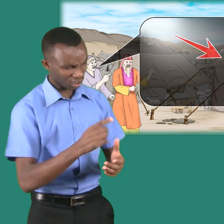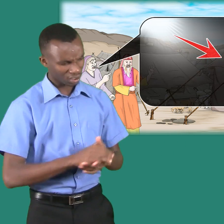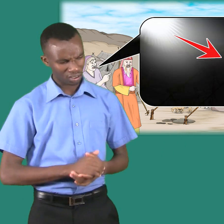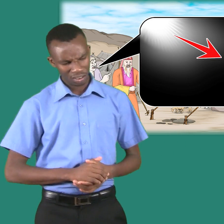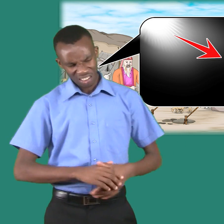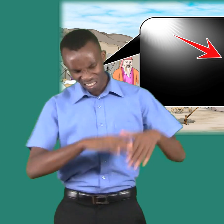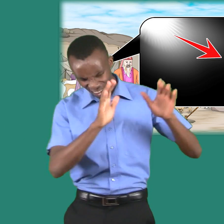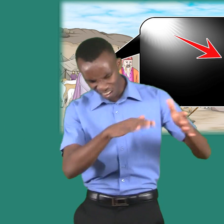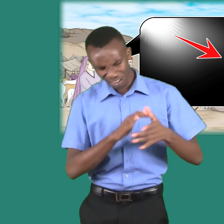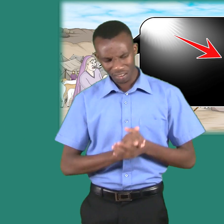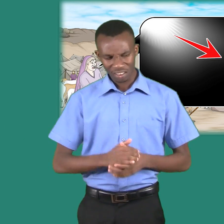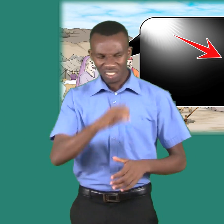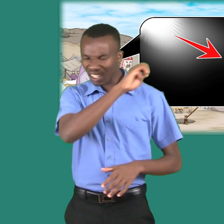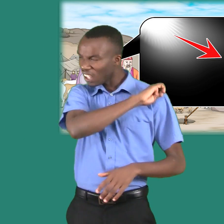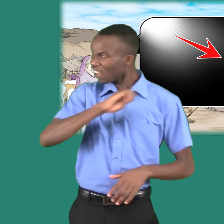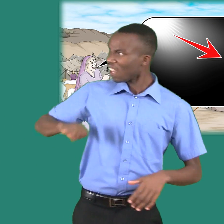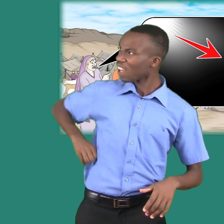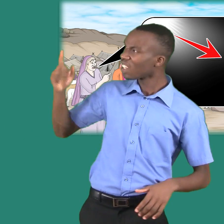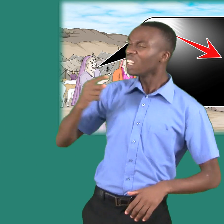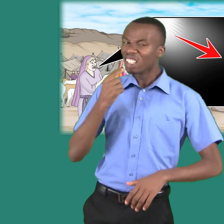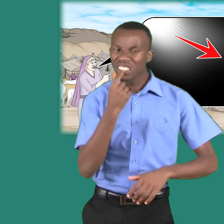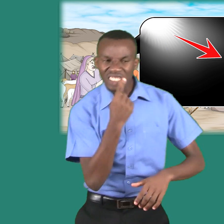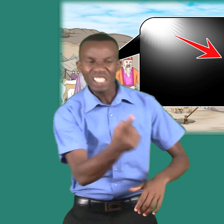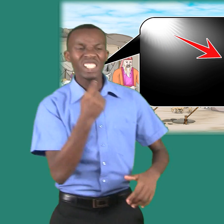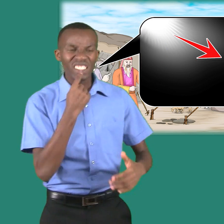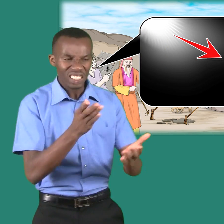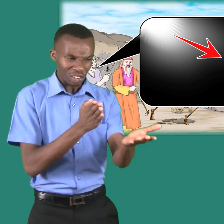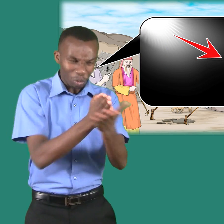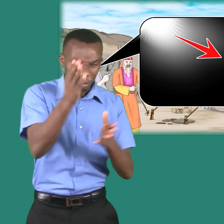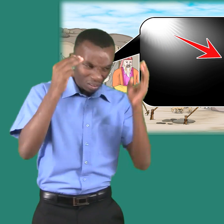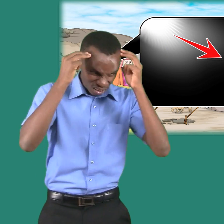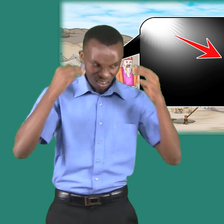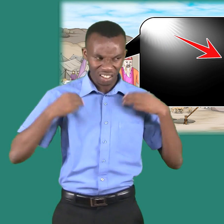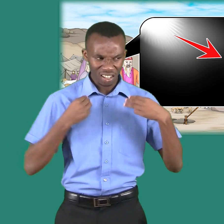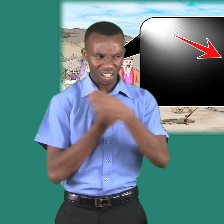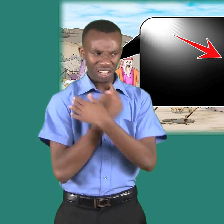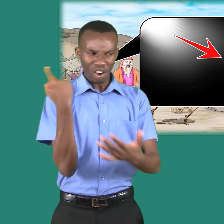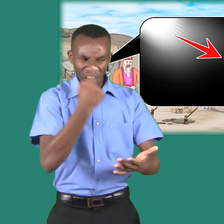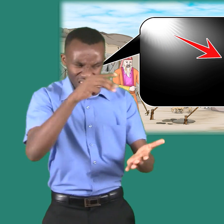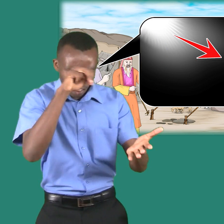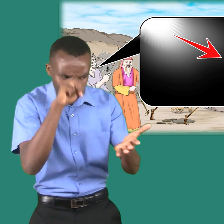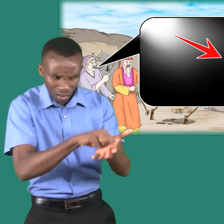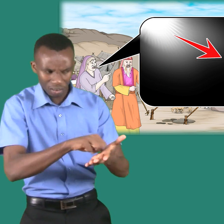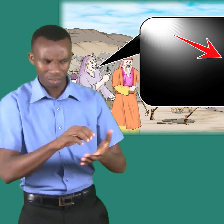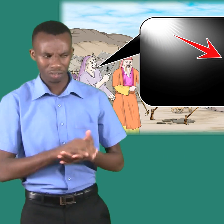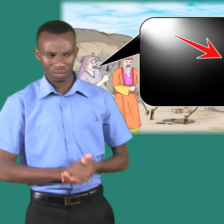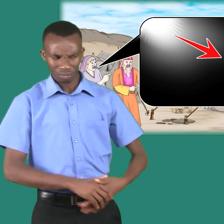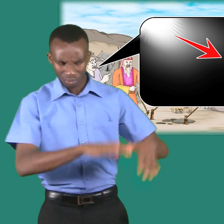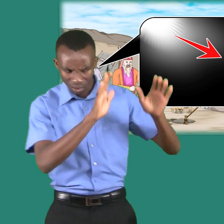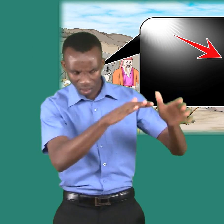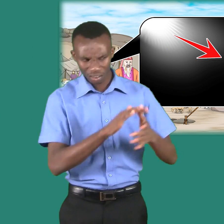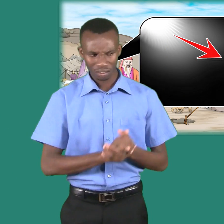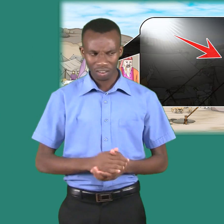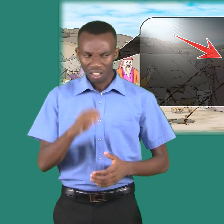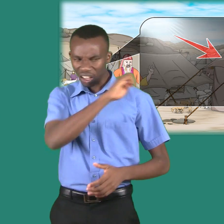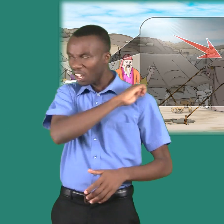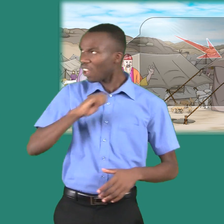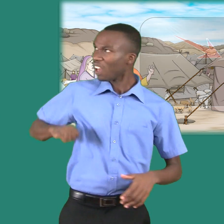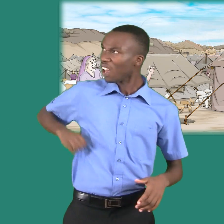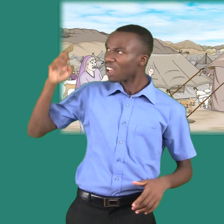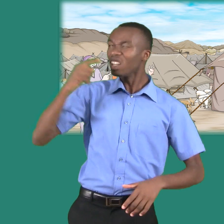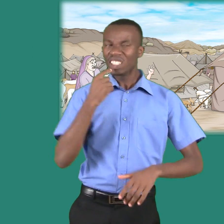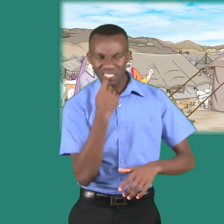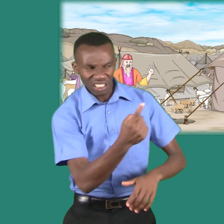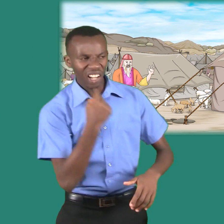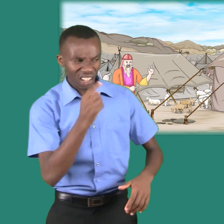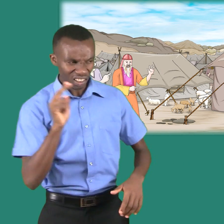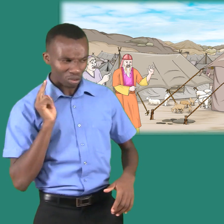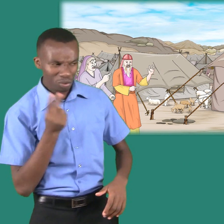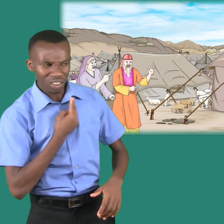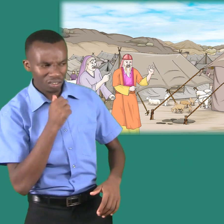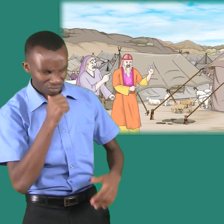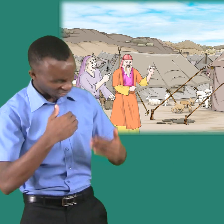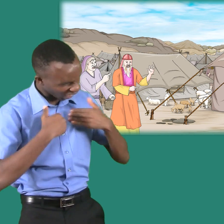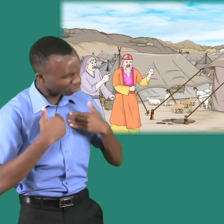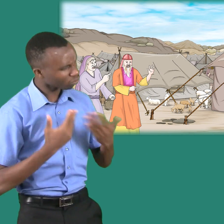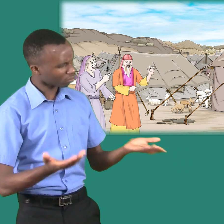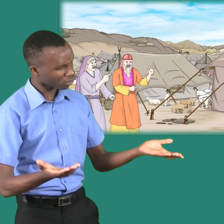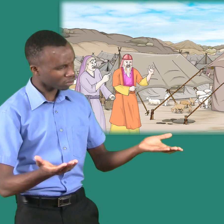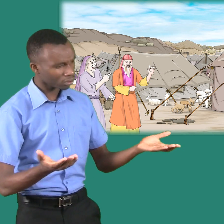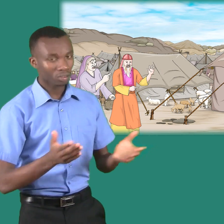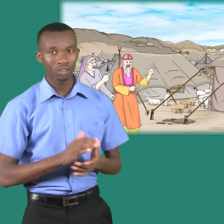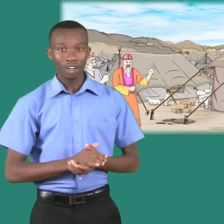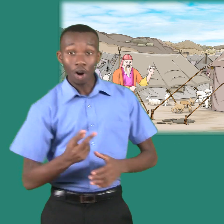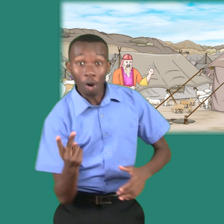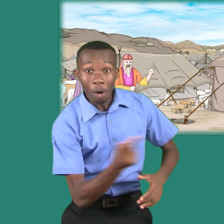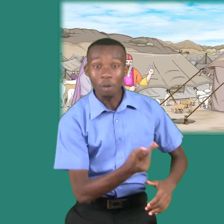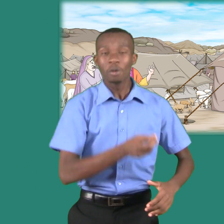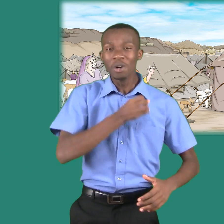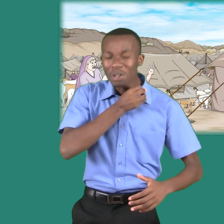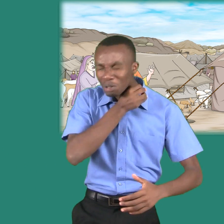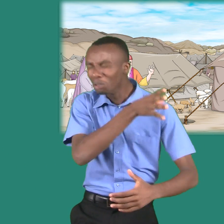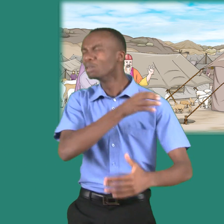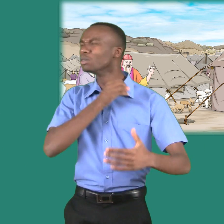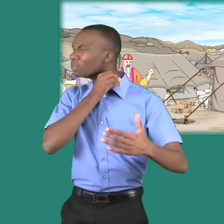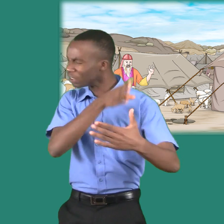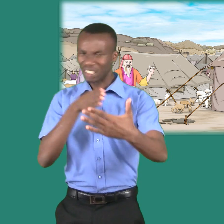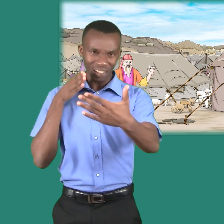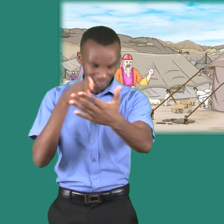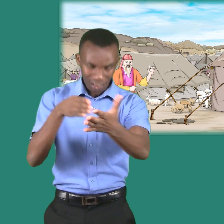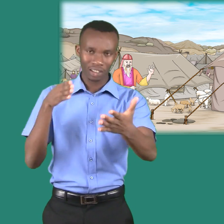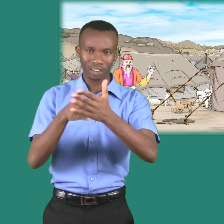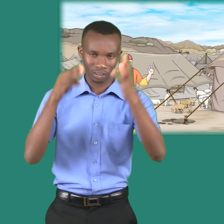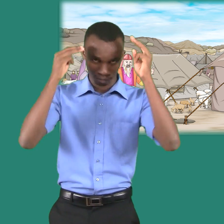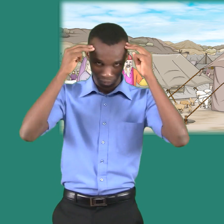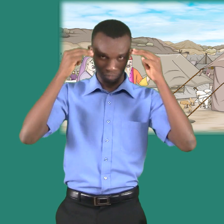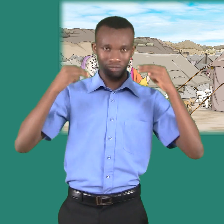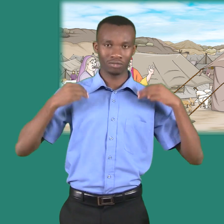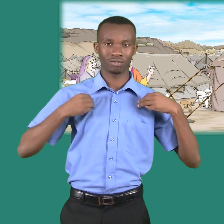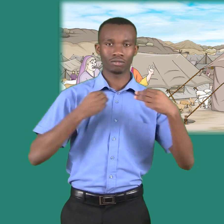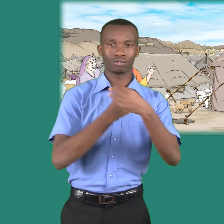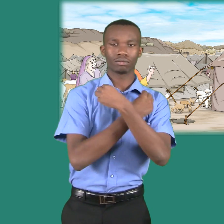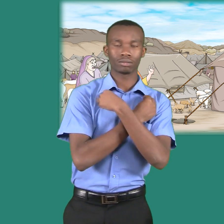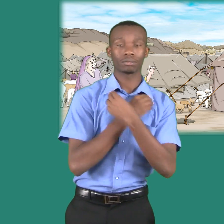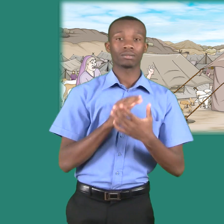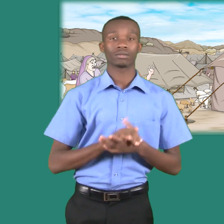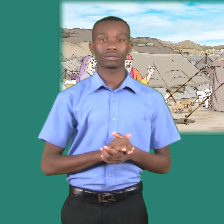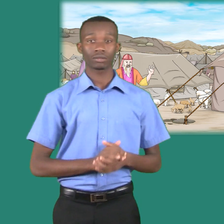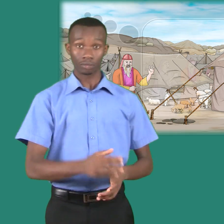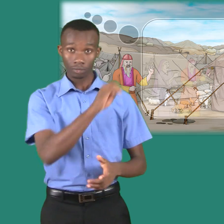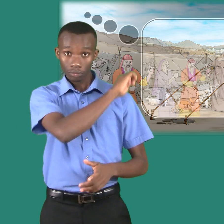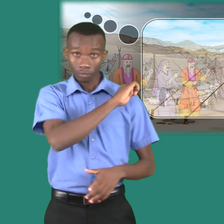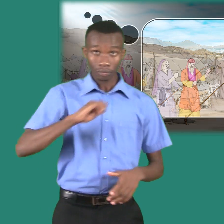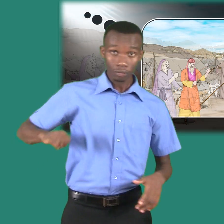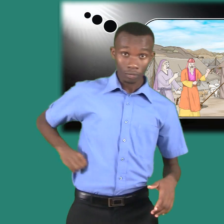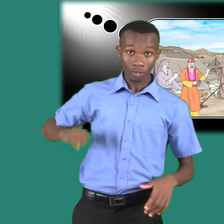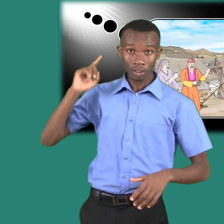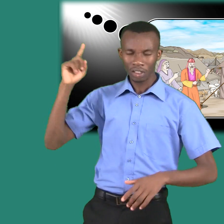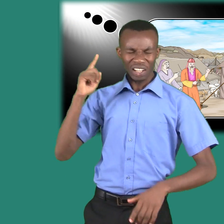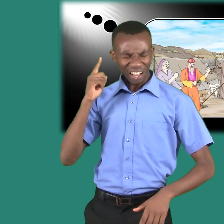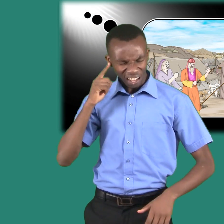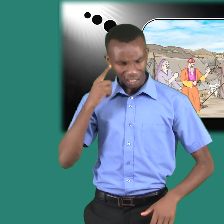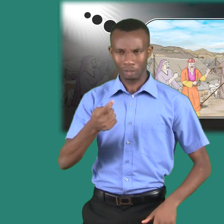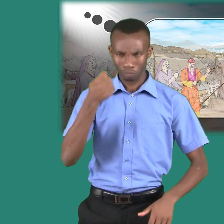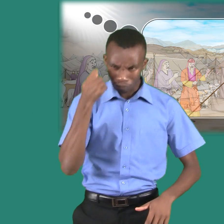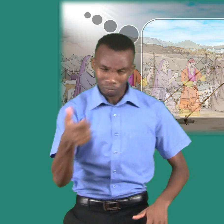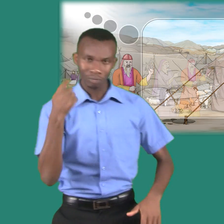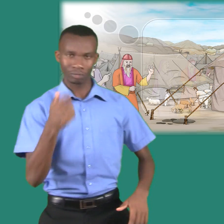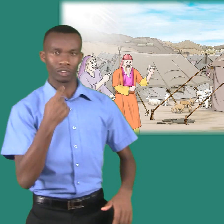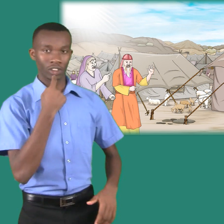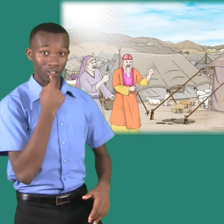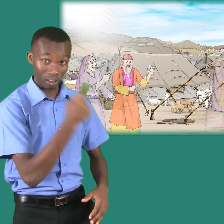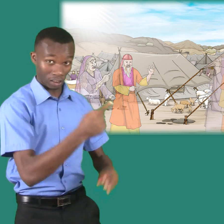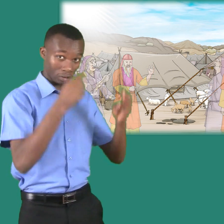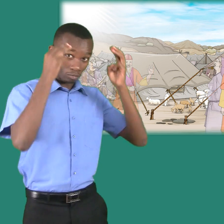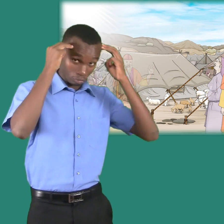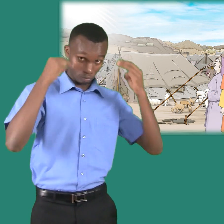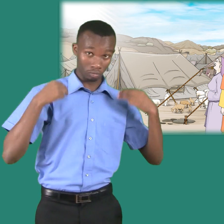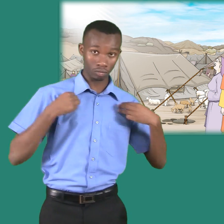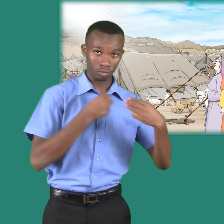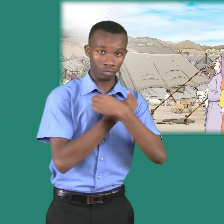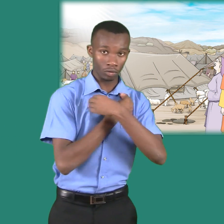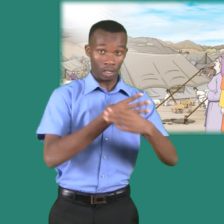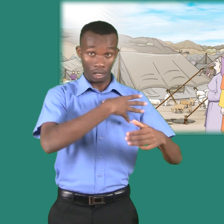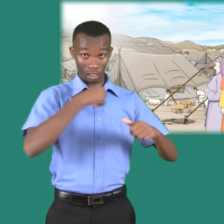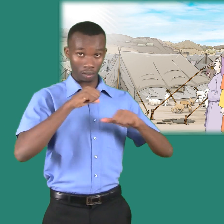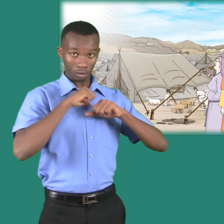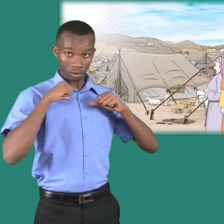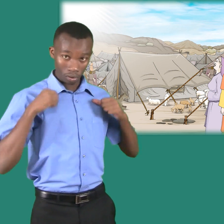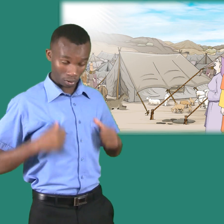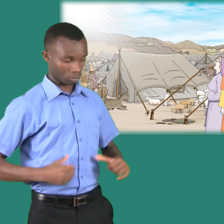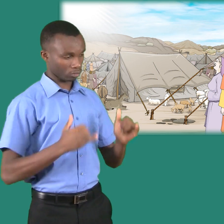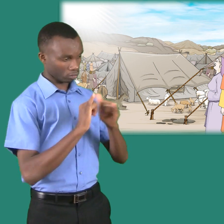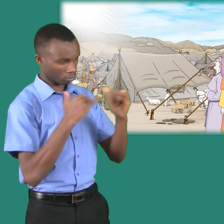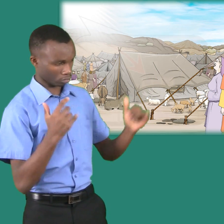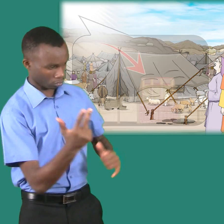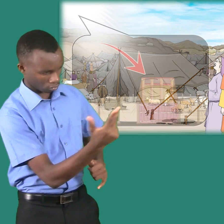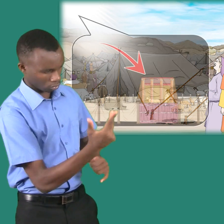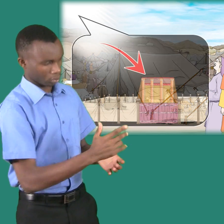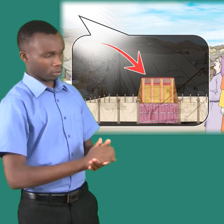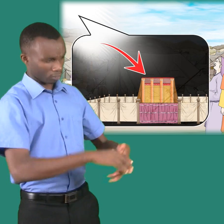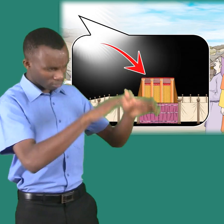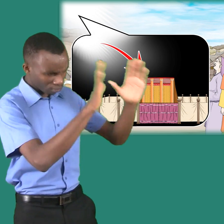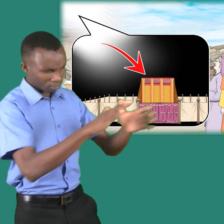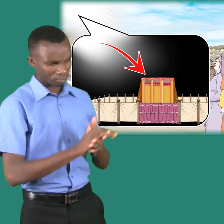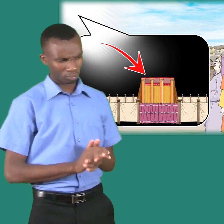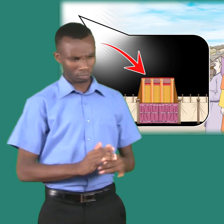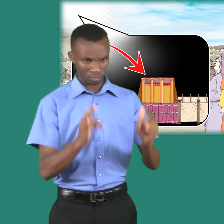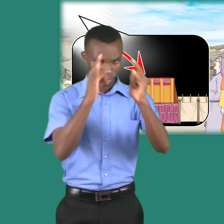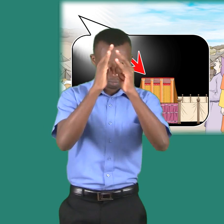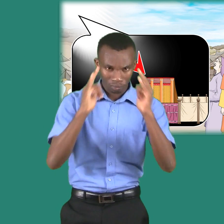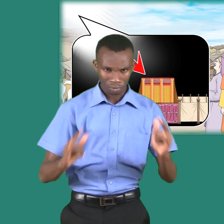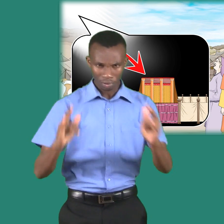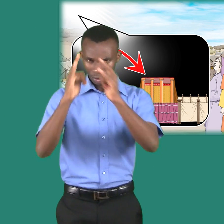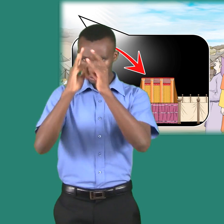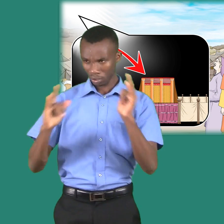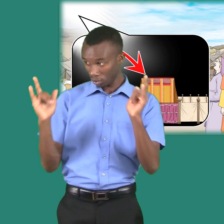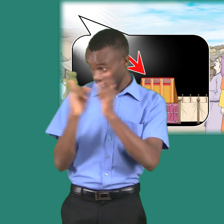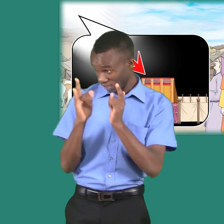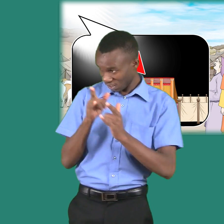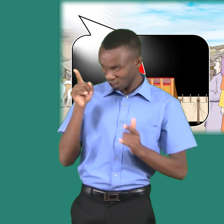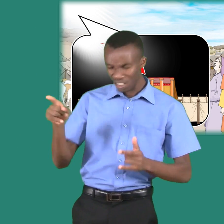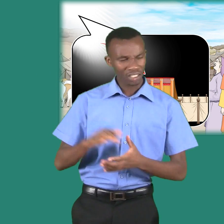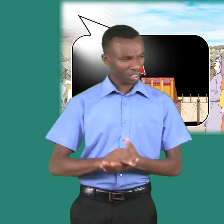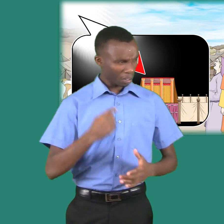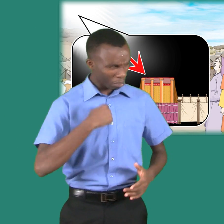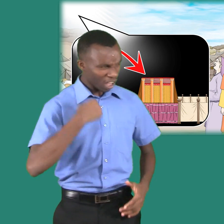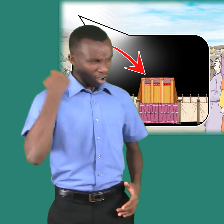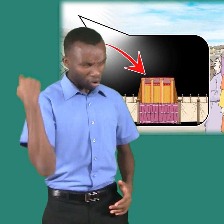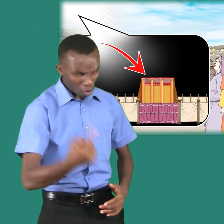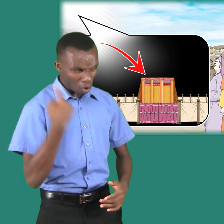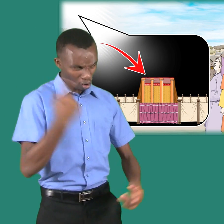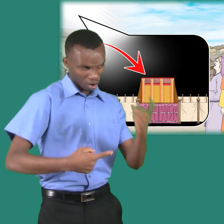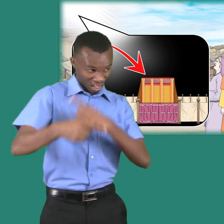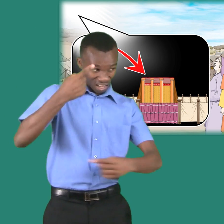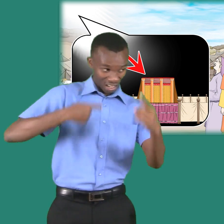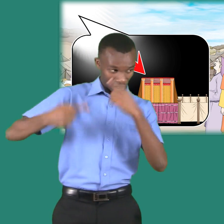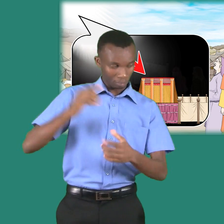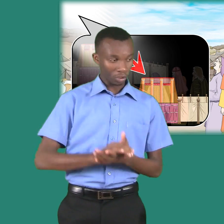“Does the LORD speak only through Moses?” they said. “Does He not also speak through us?” And the LORD heard this.